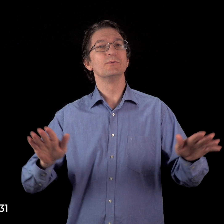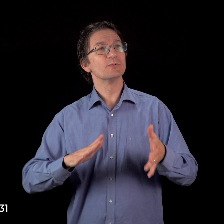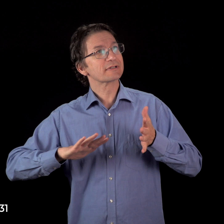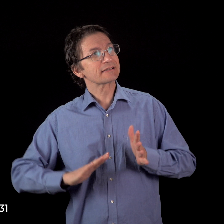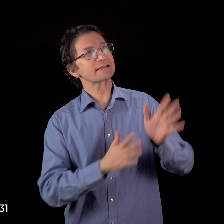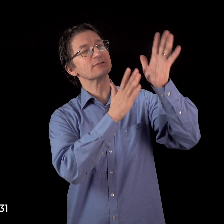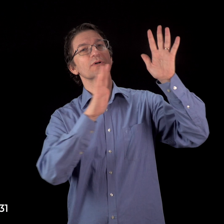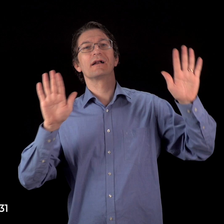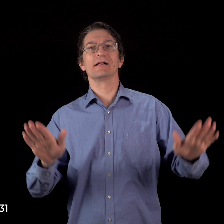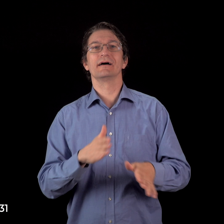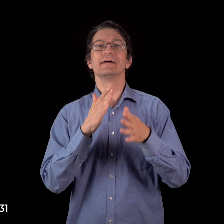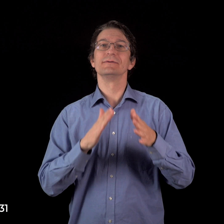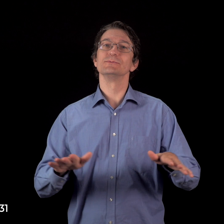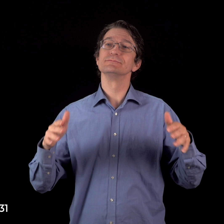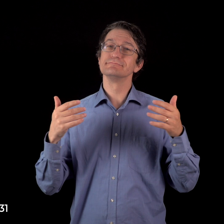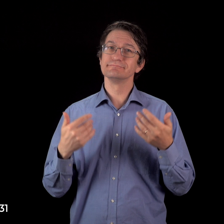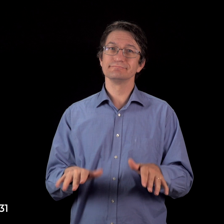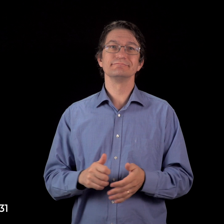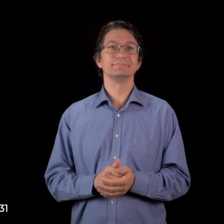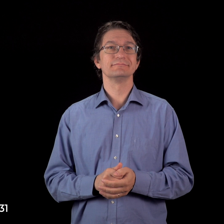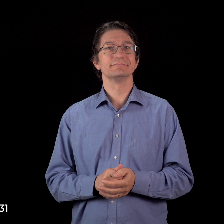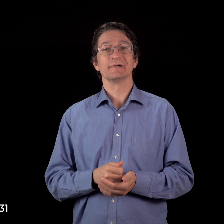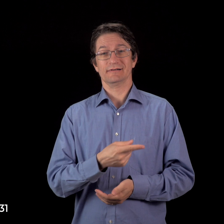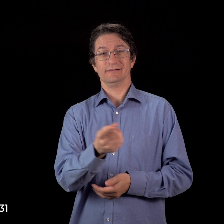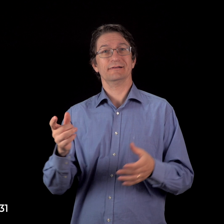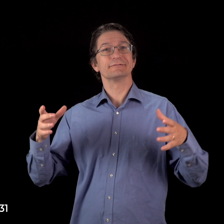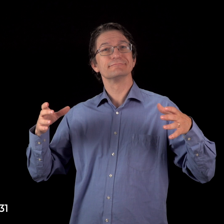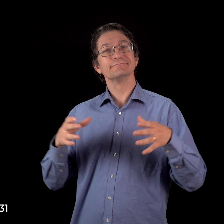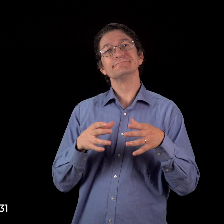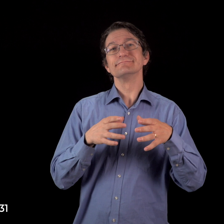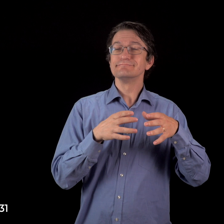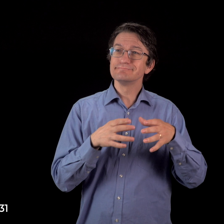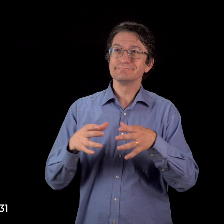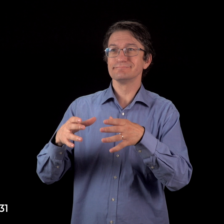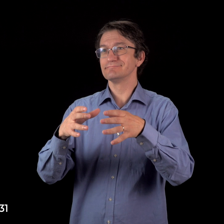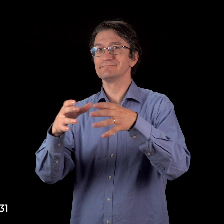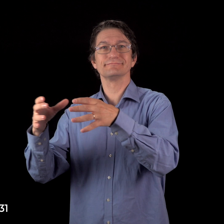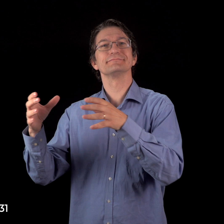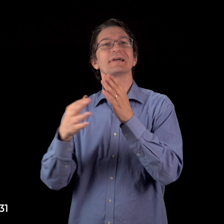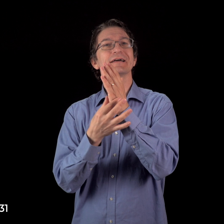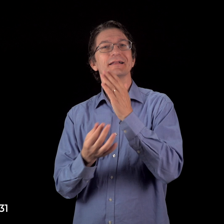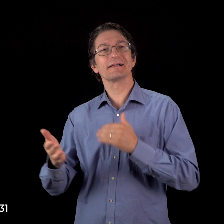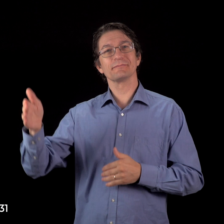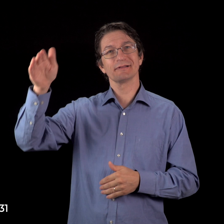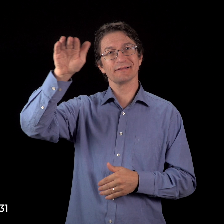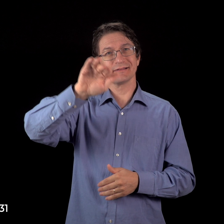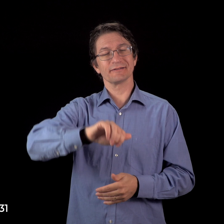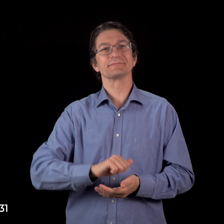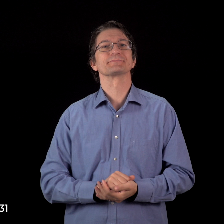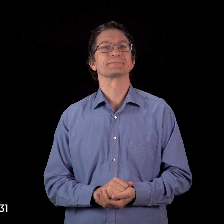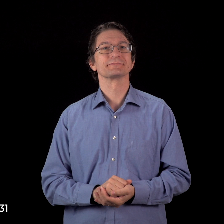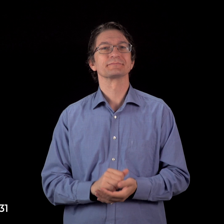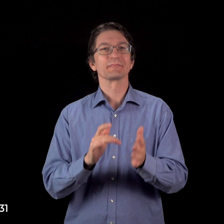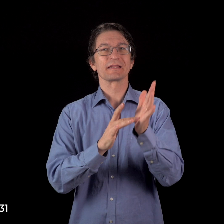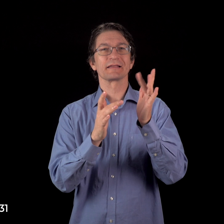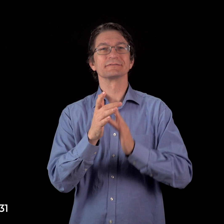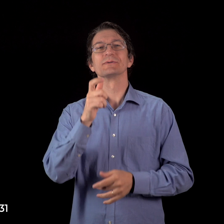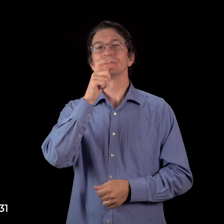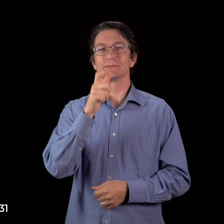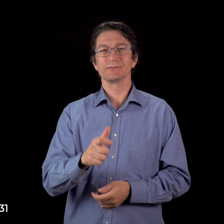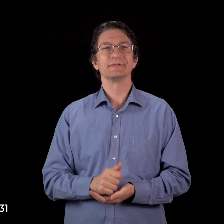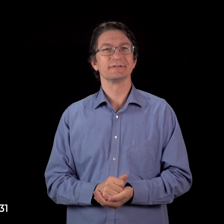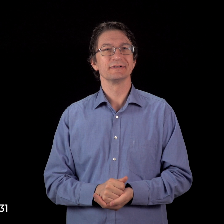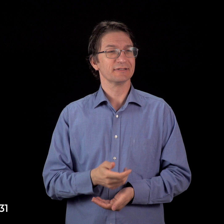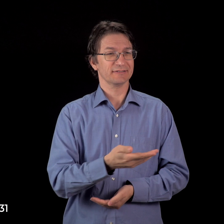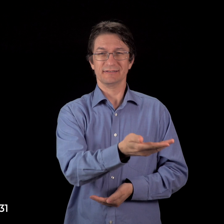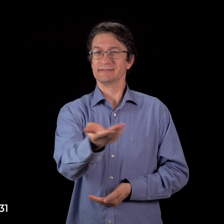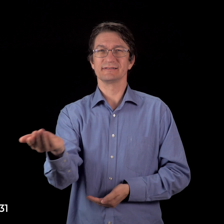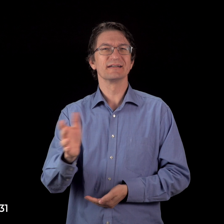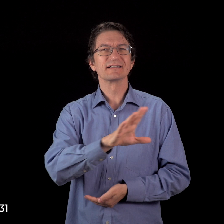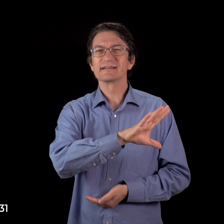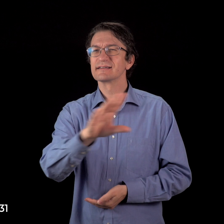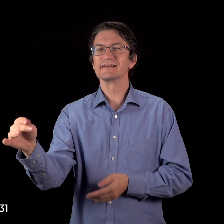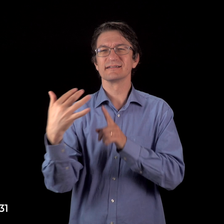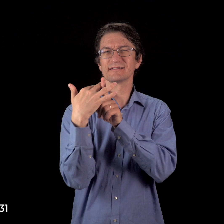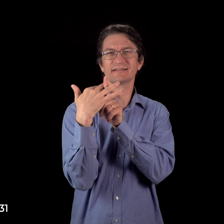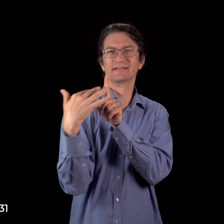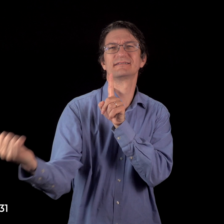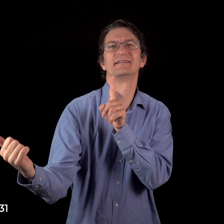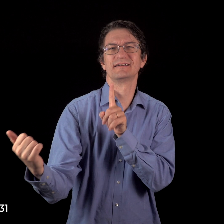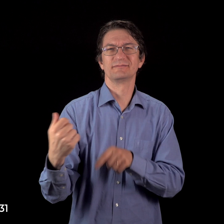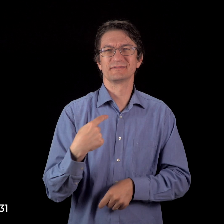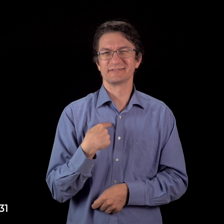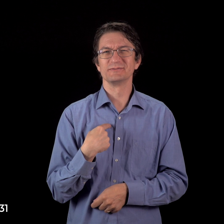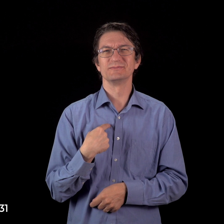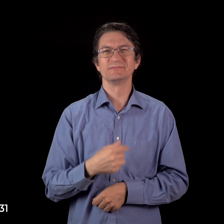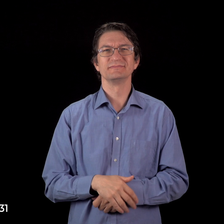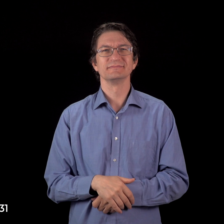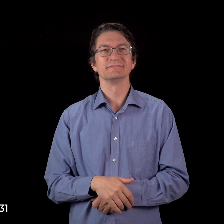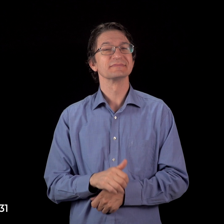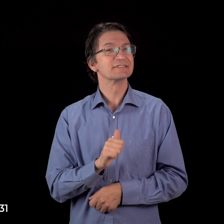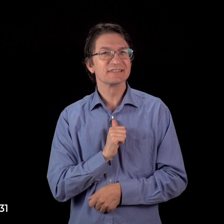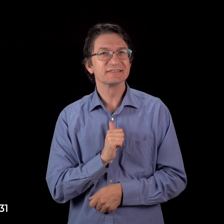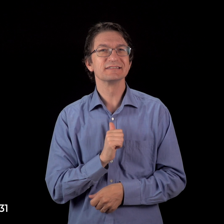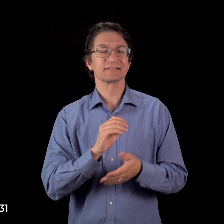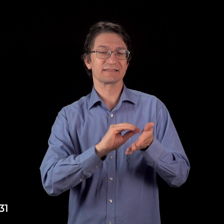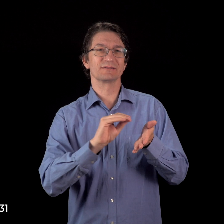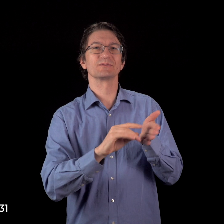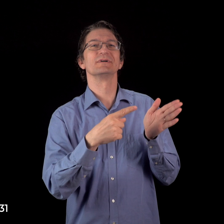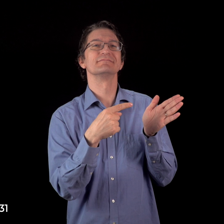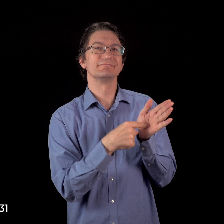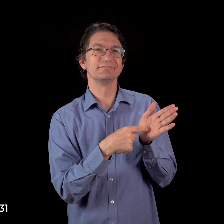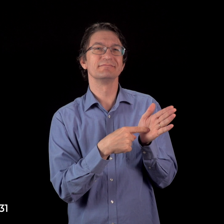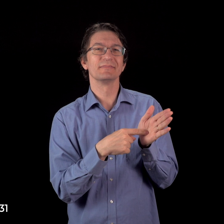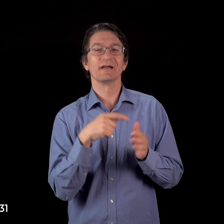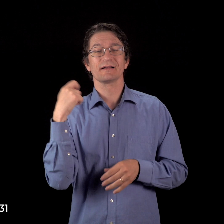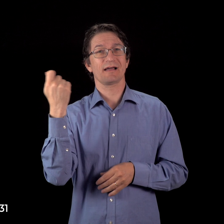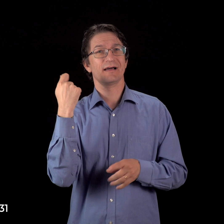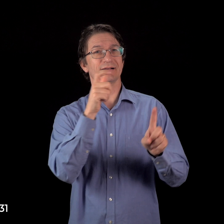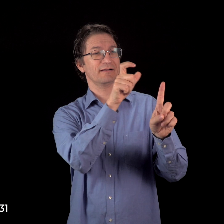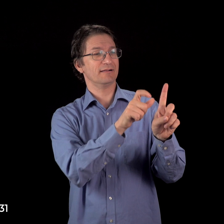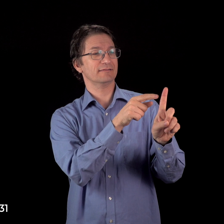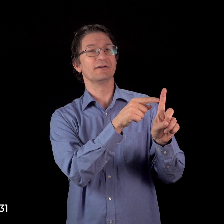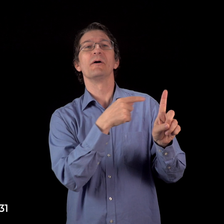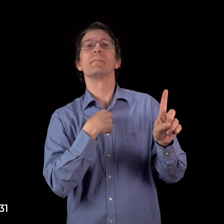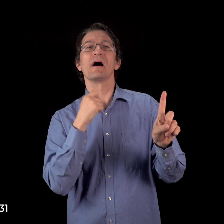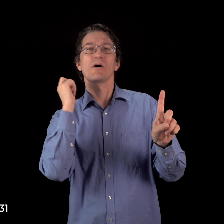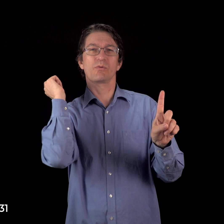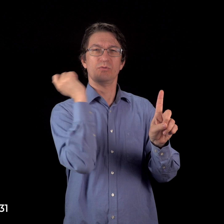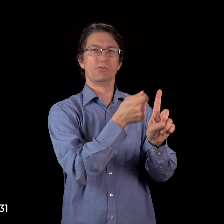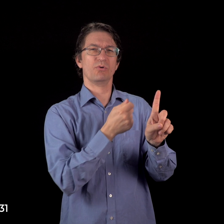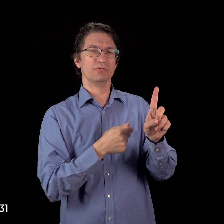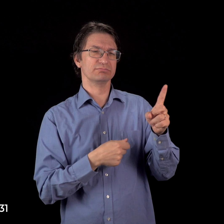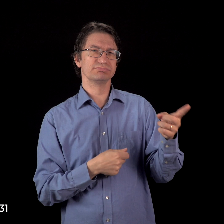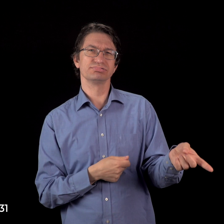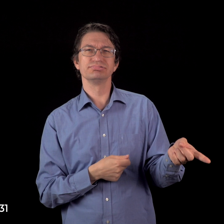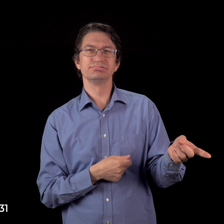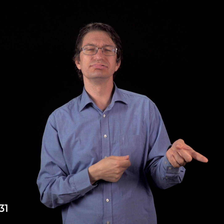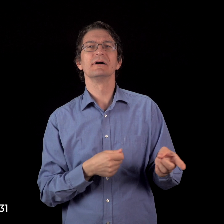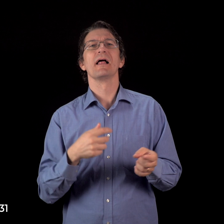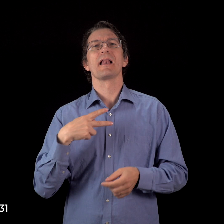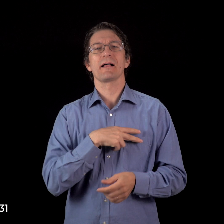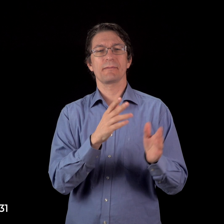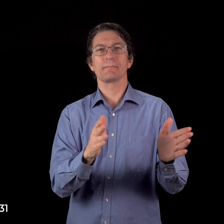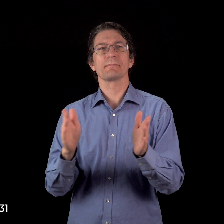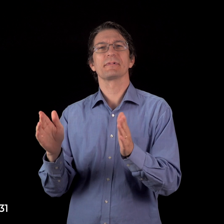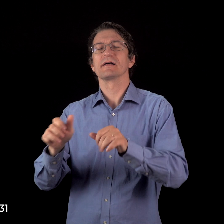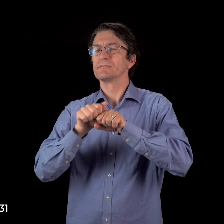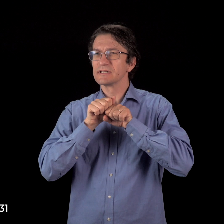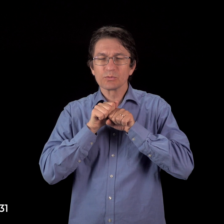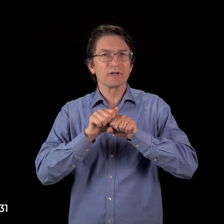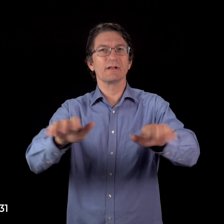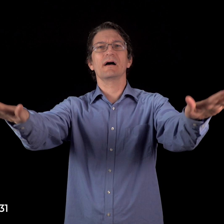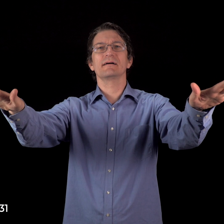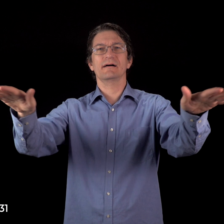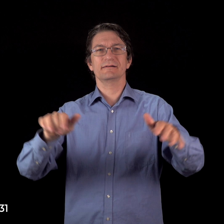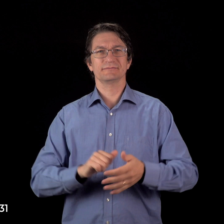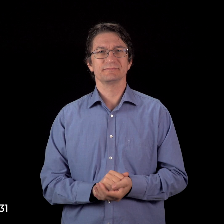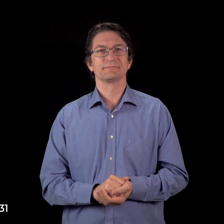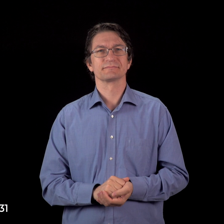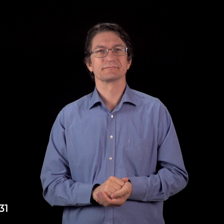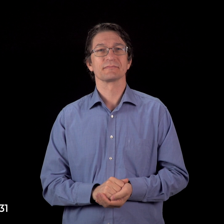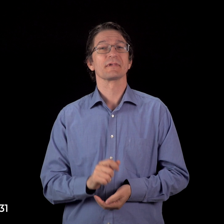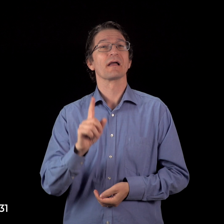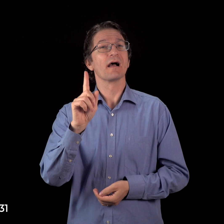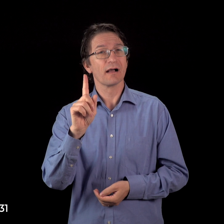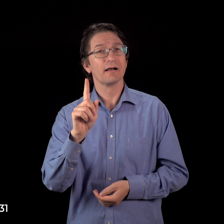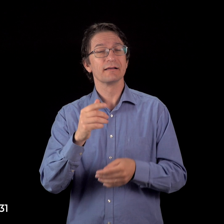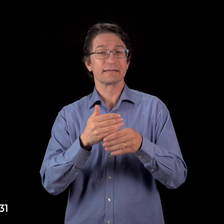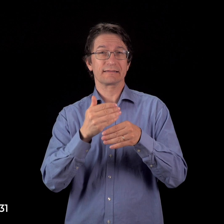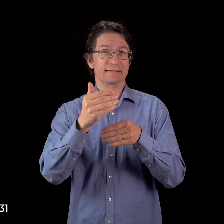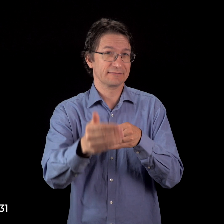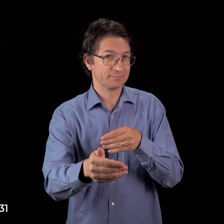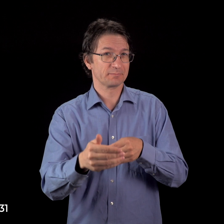Then Jesus said to them, “You will all fall away, for it is written: ‘I will strike the Shepherd, and the sheep will be scattered.’